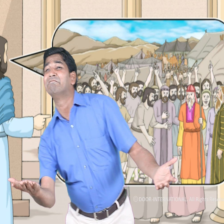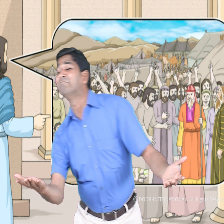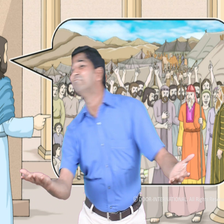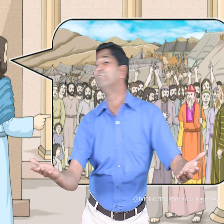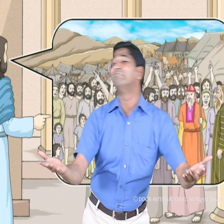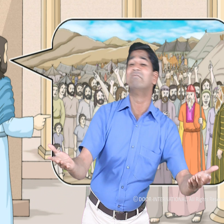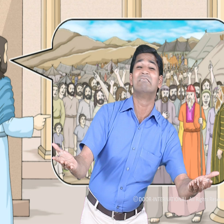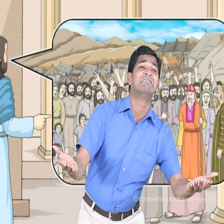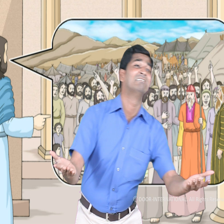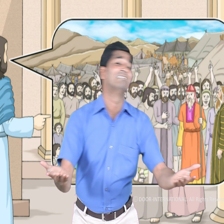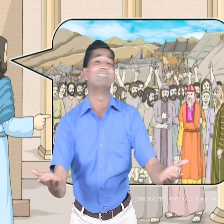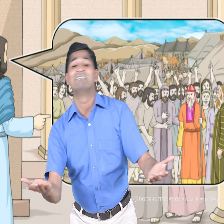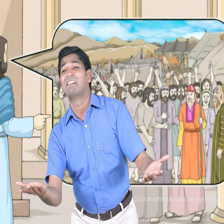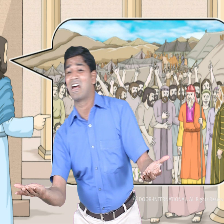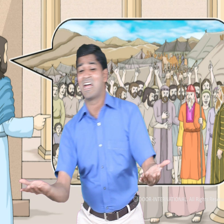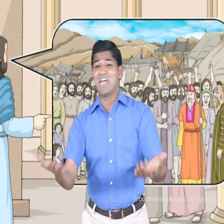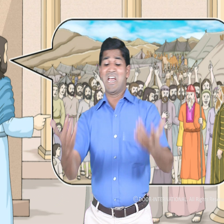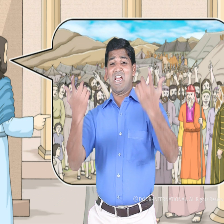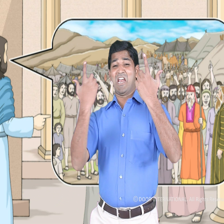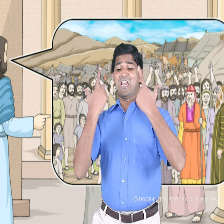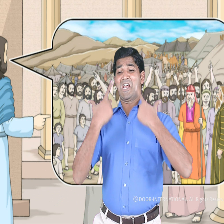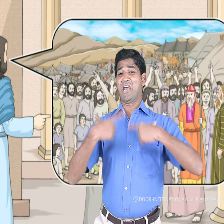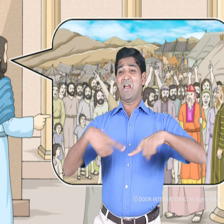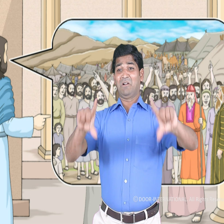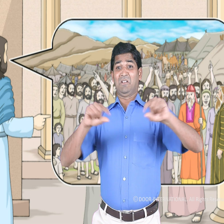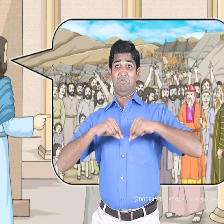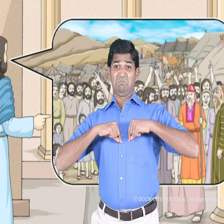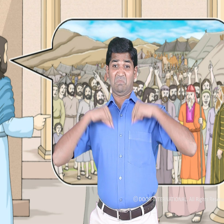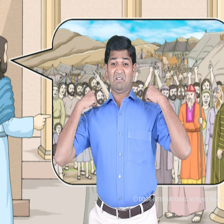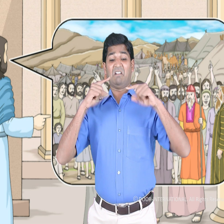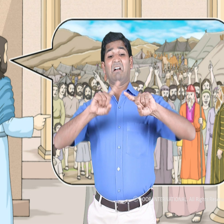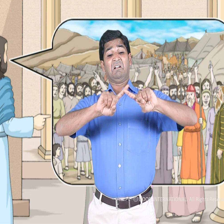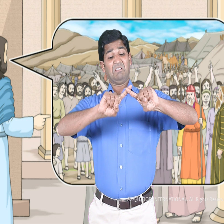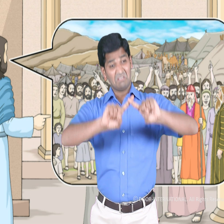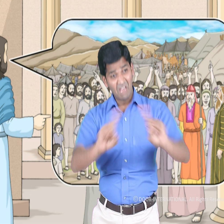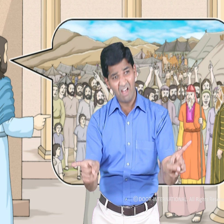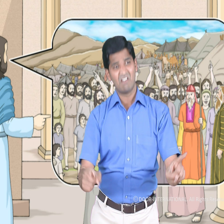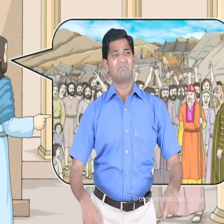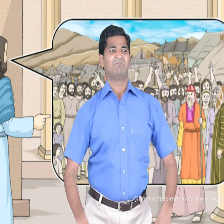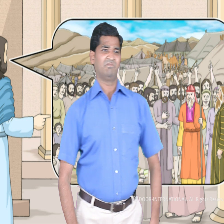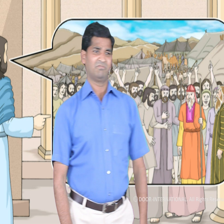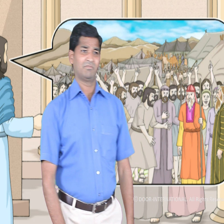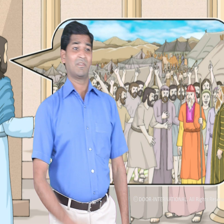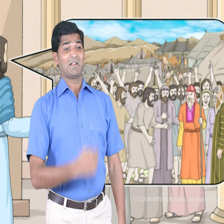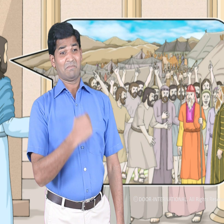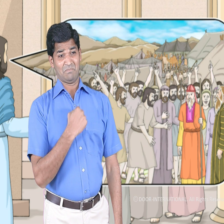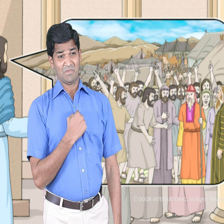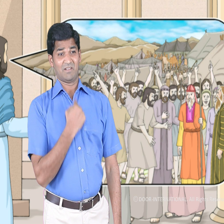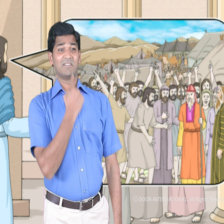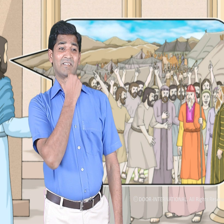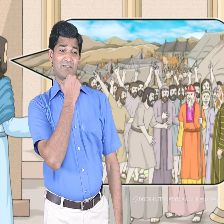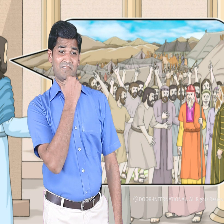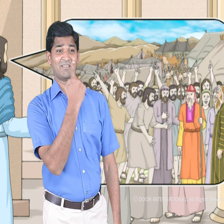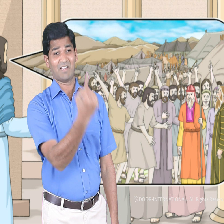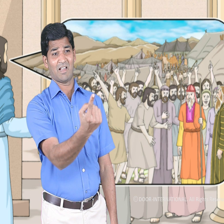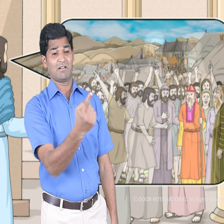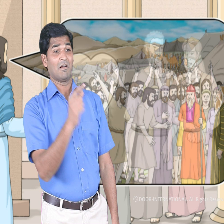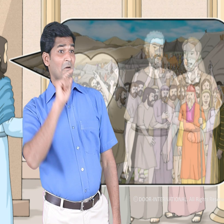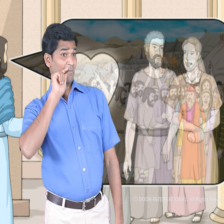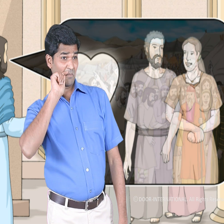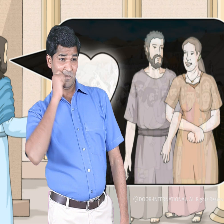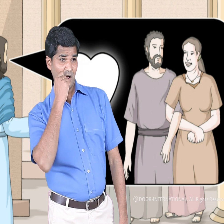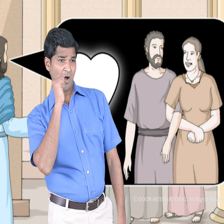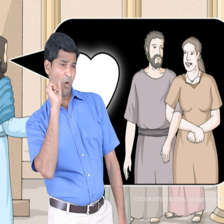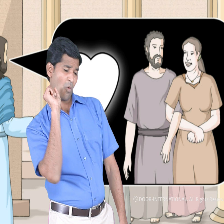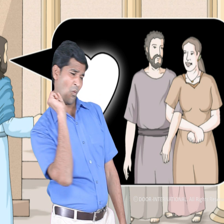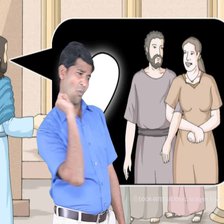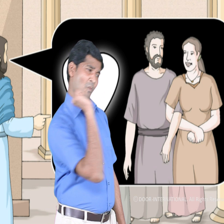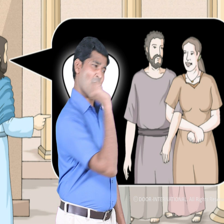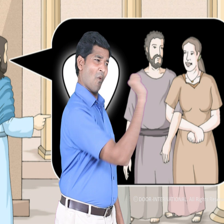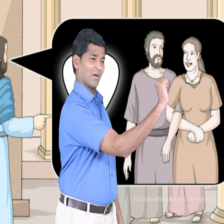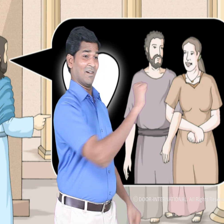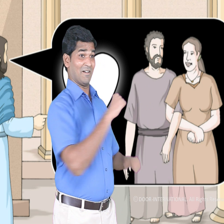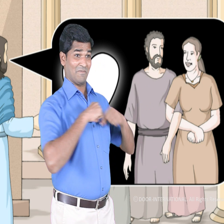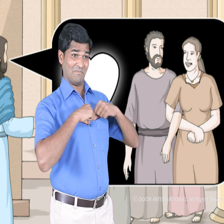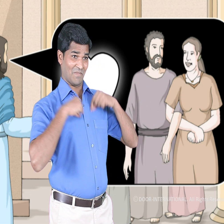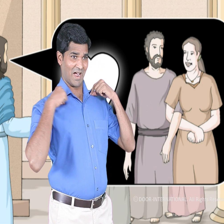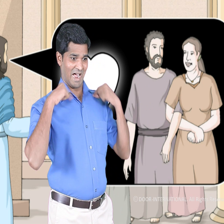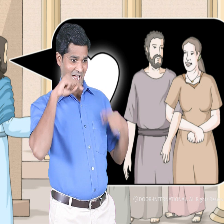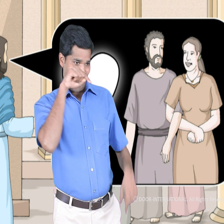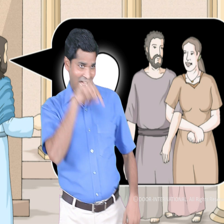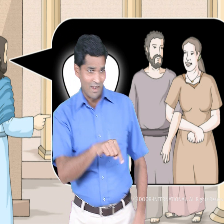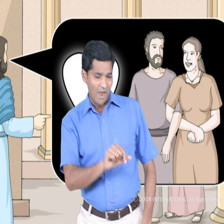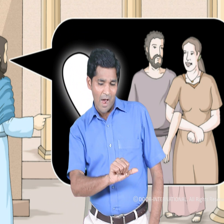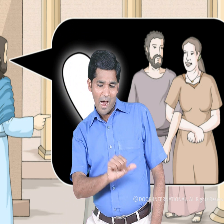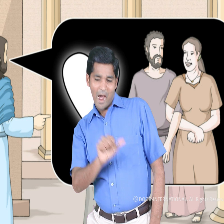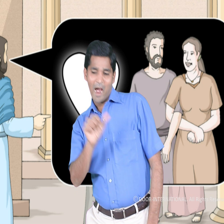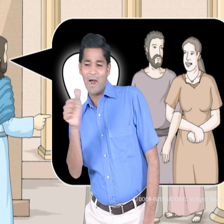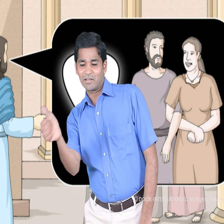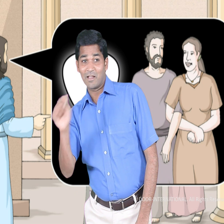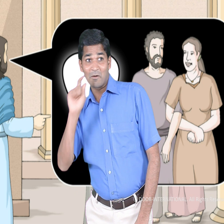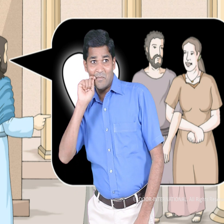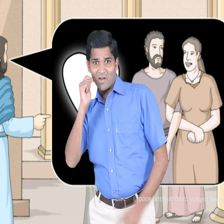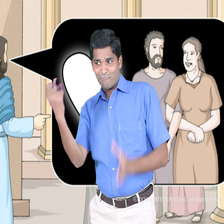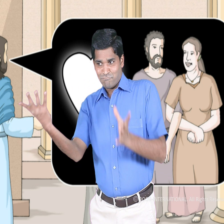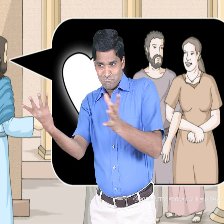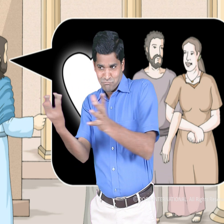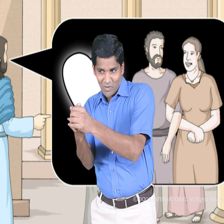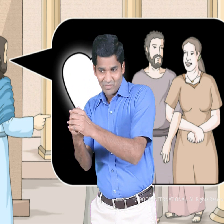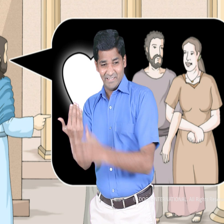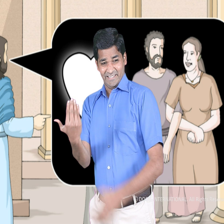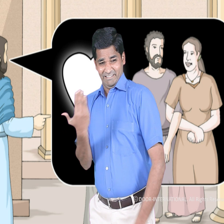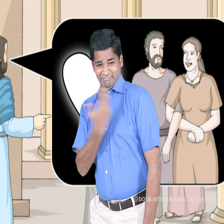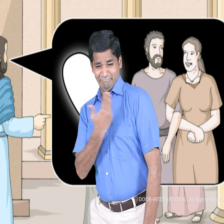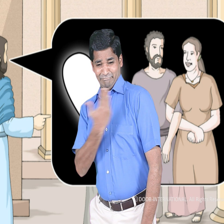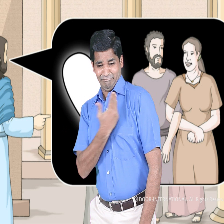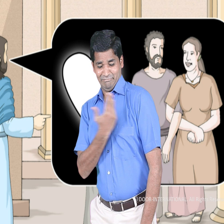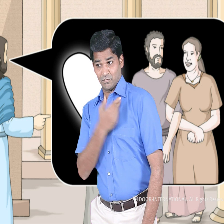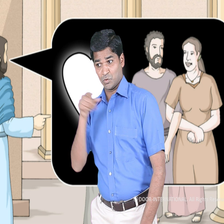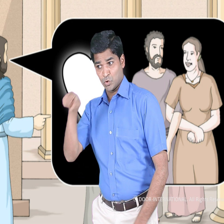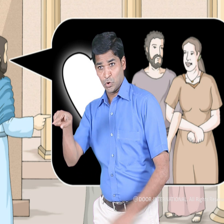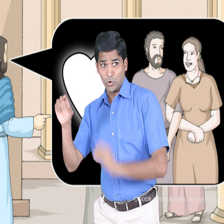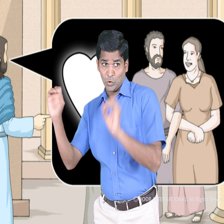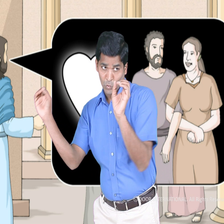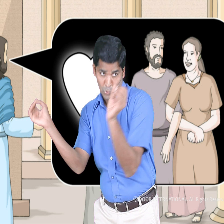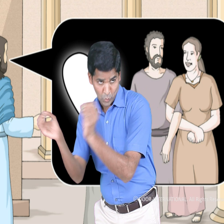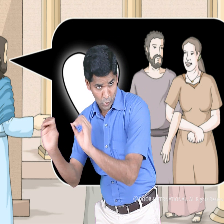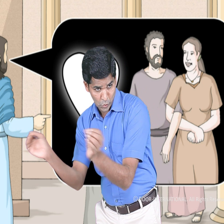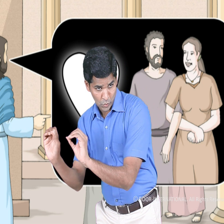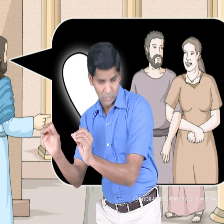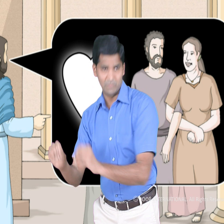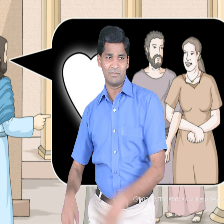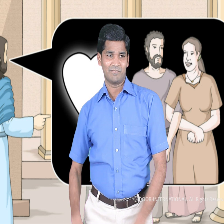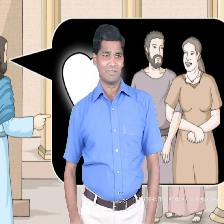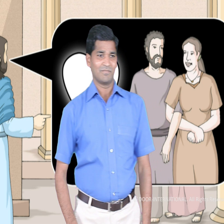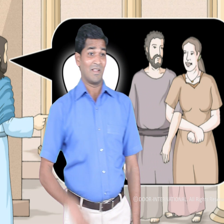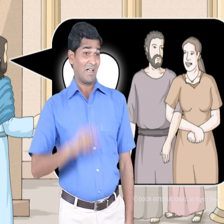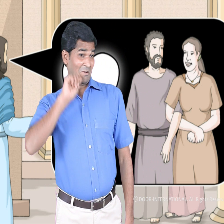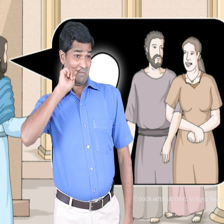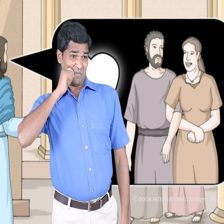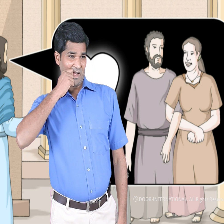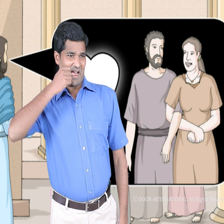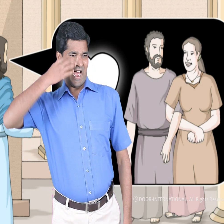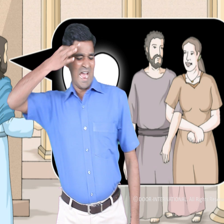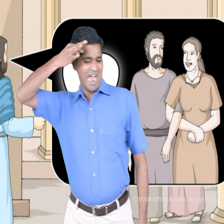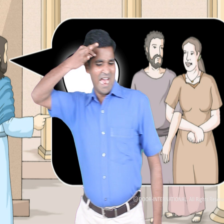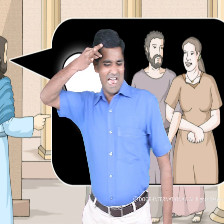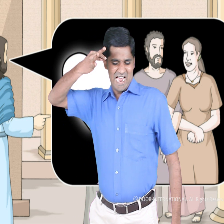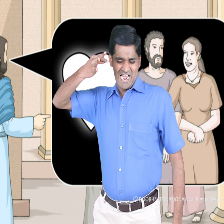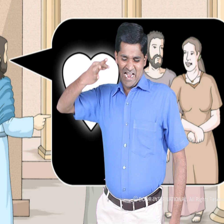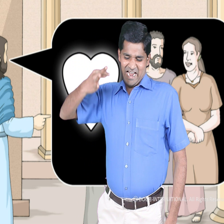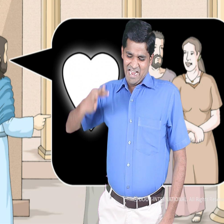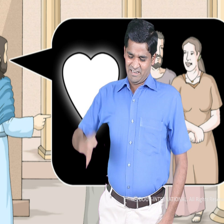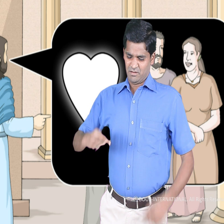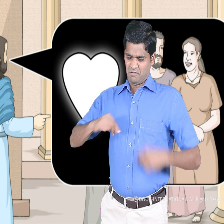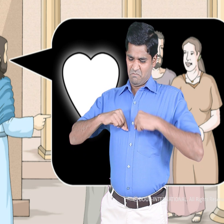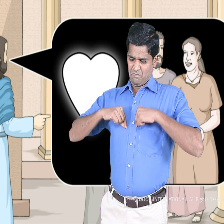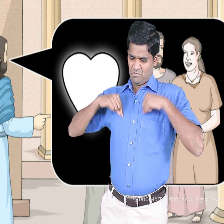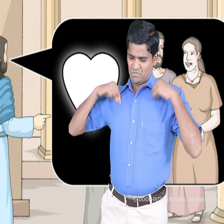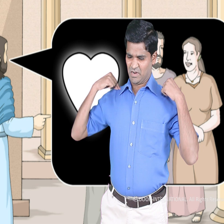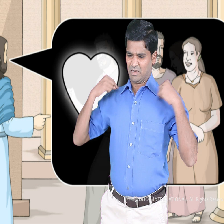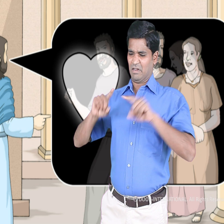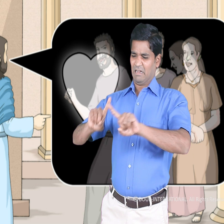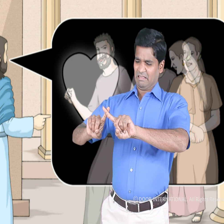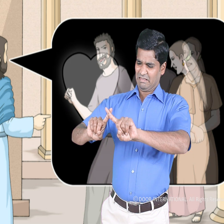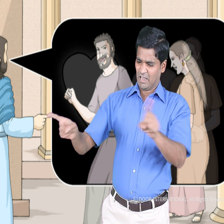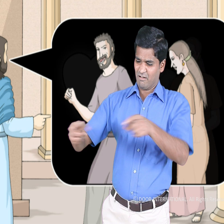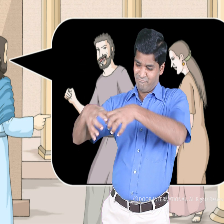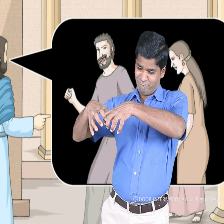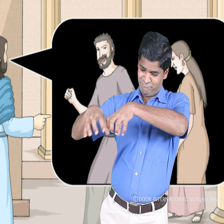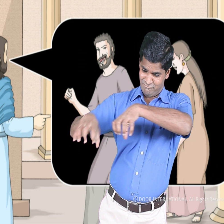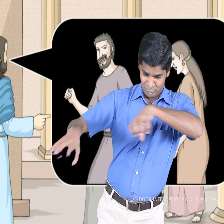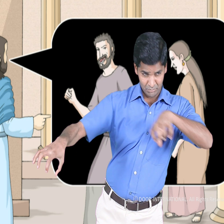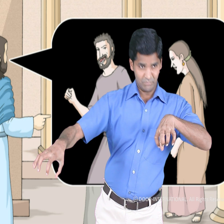but it was not this way from the beginning.